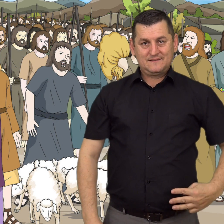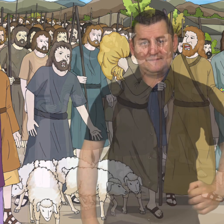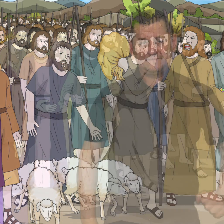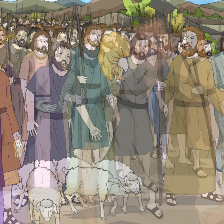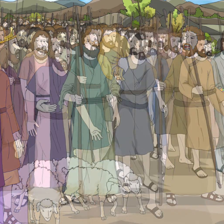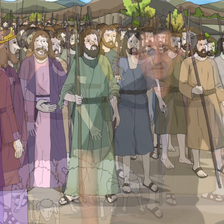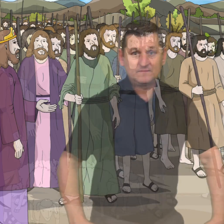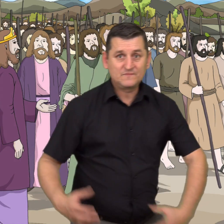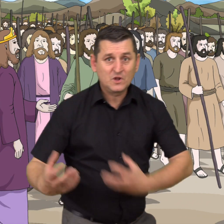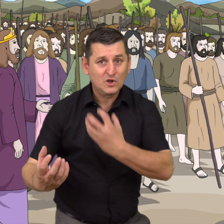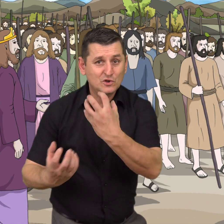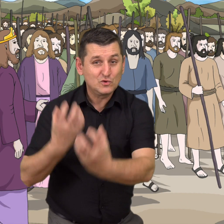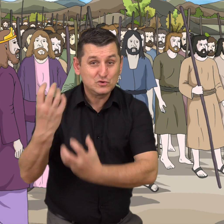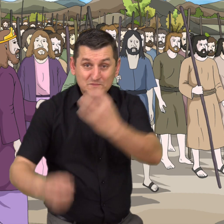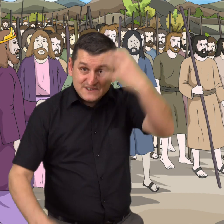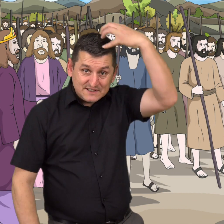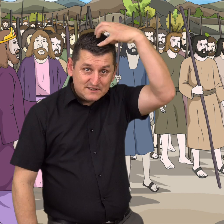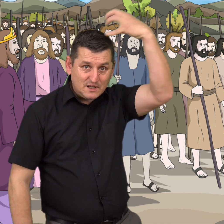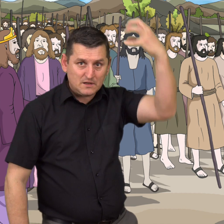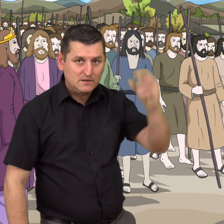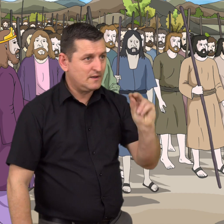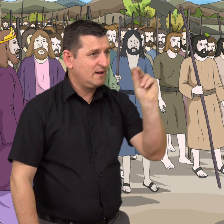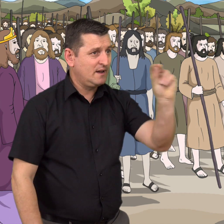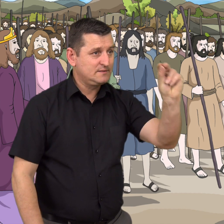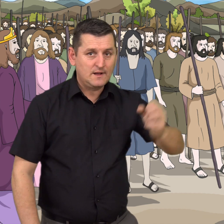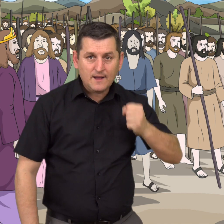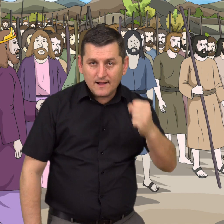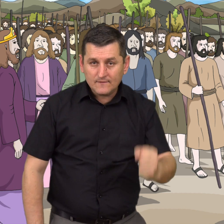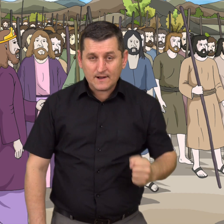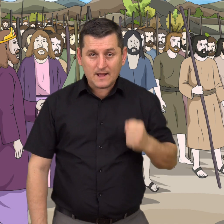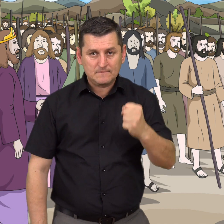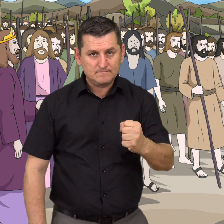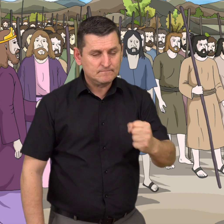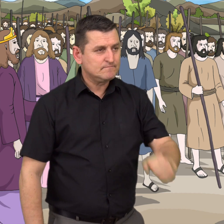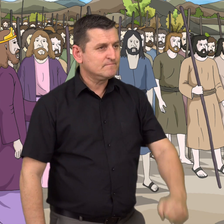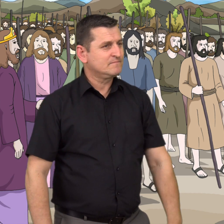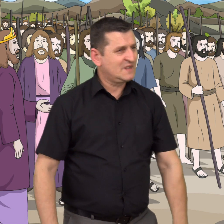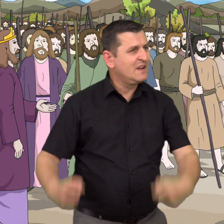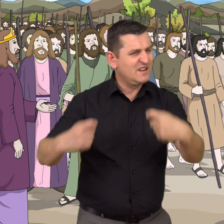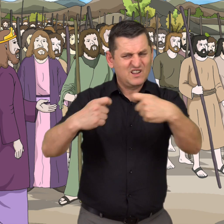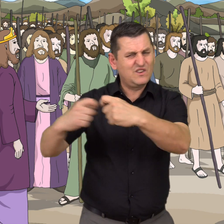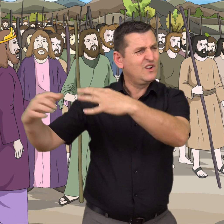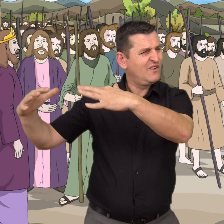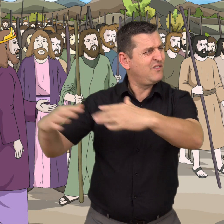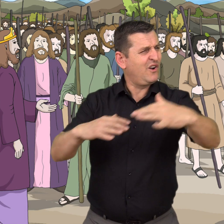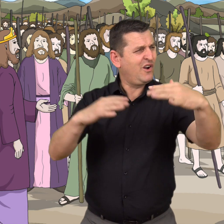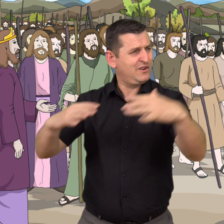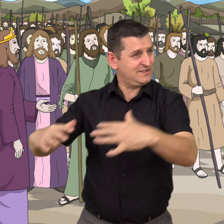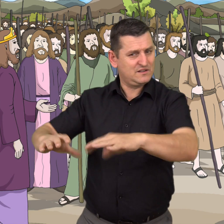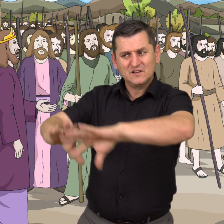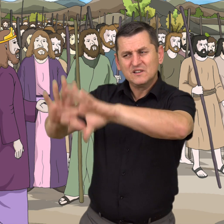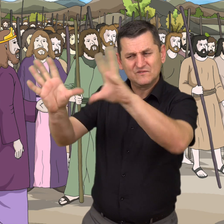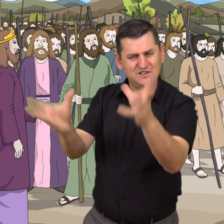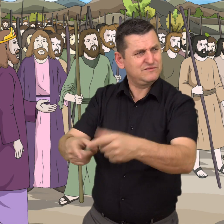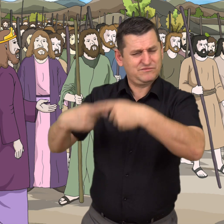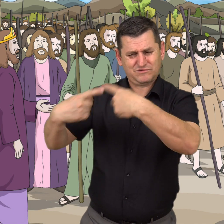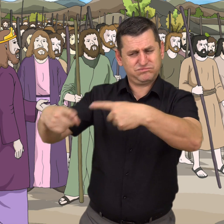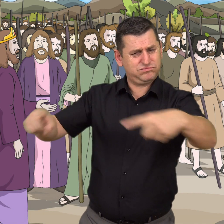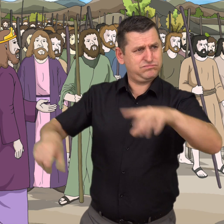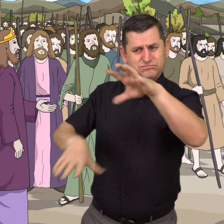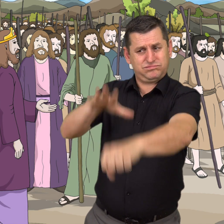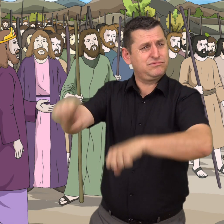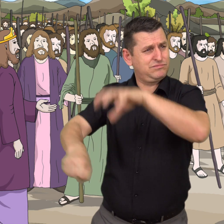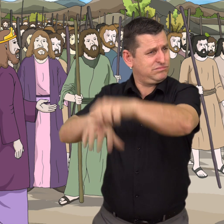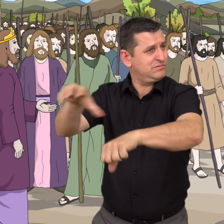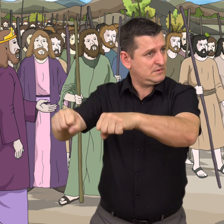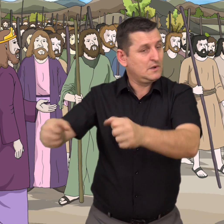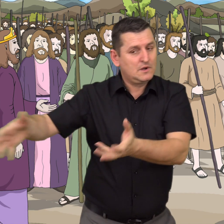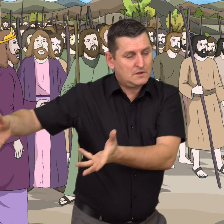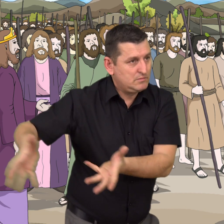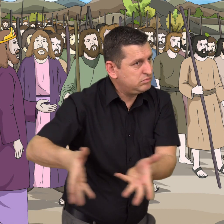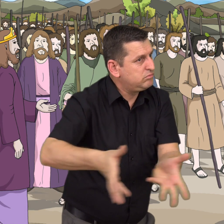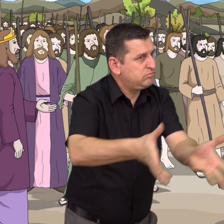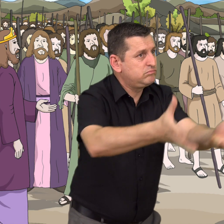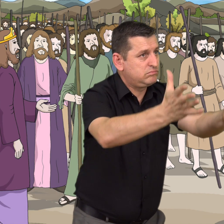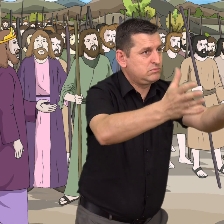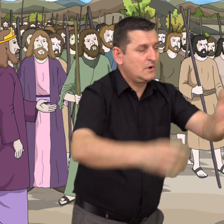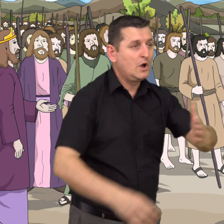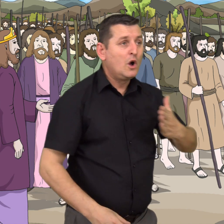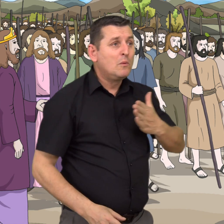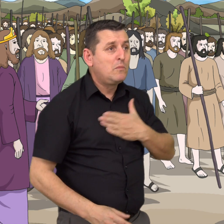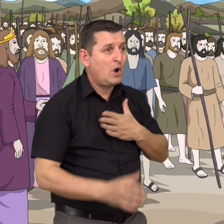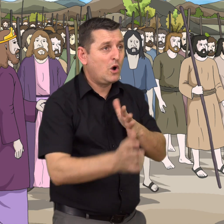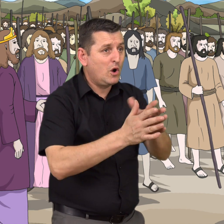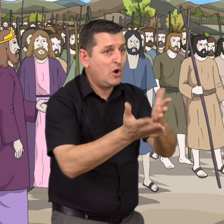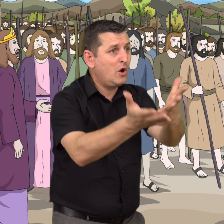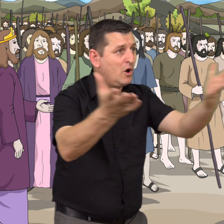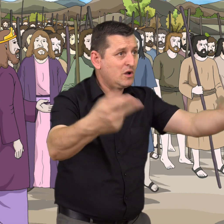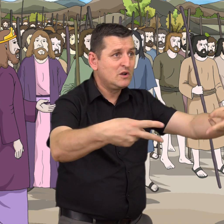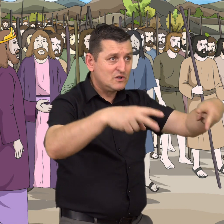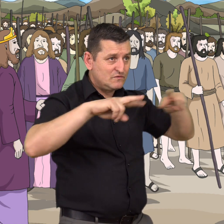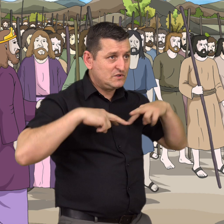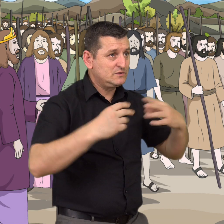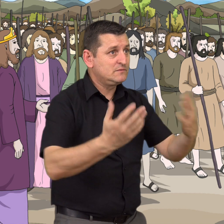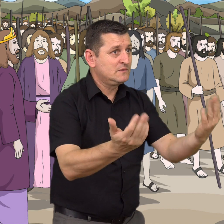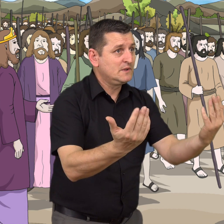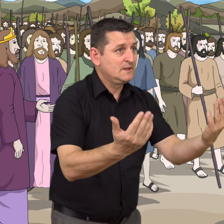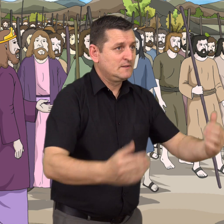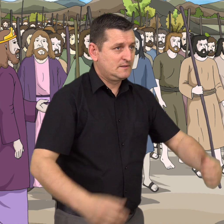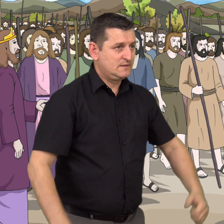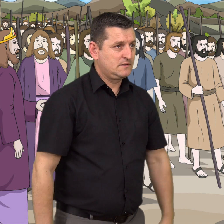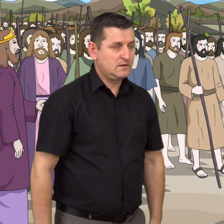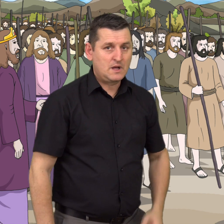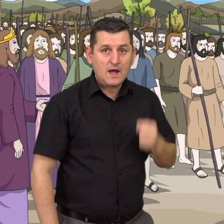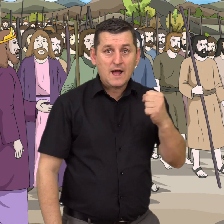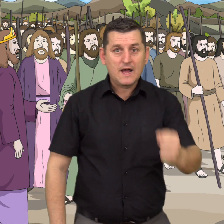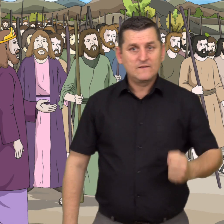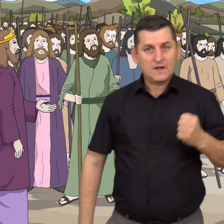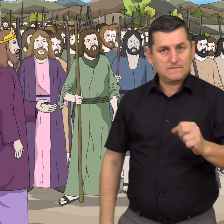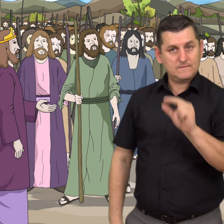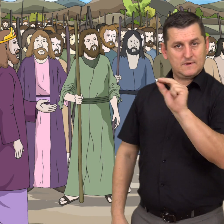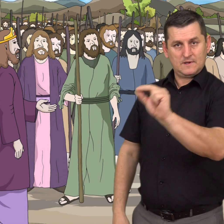The king of Sodom said to Abram, “Give me the people, but take the goods for yourself.”